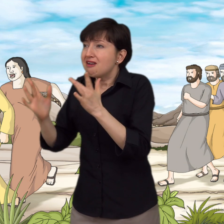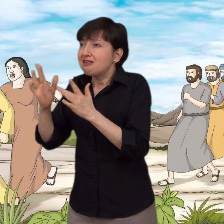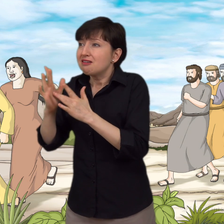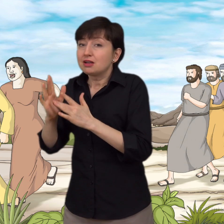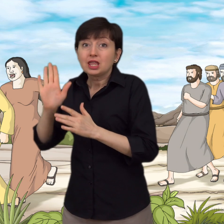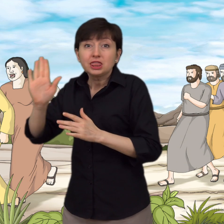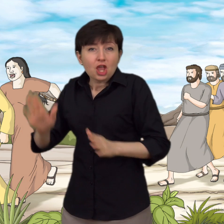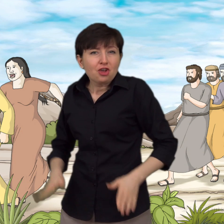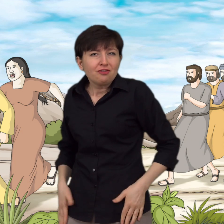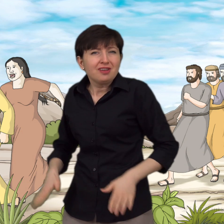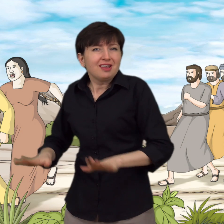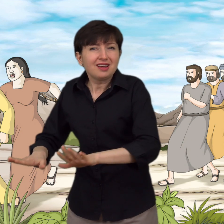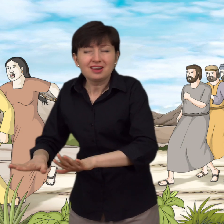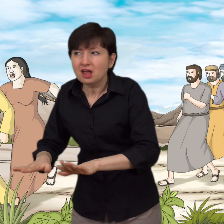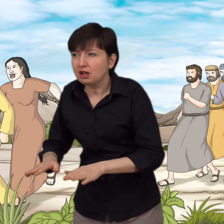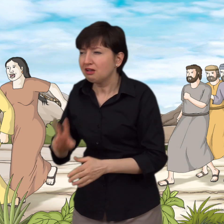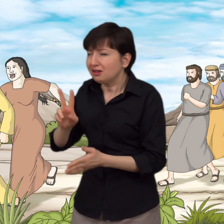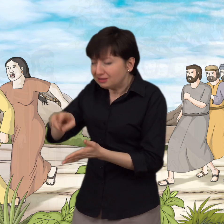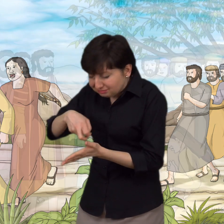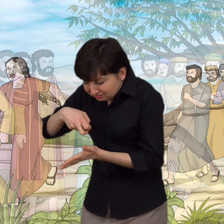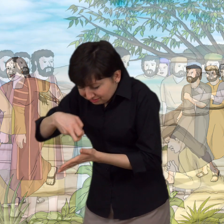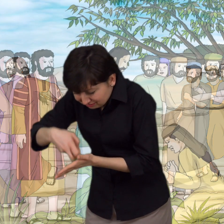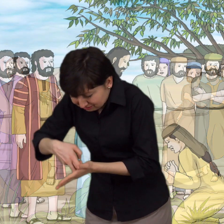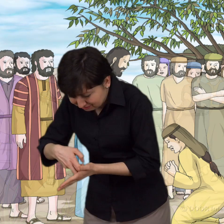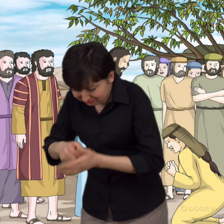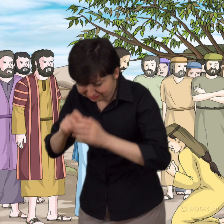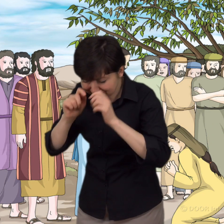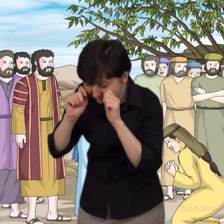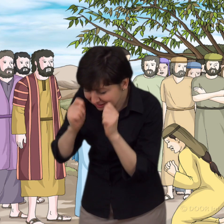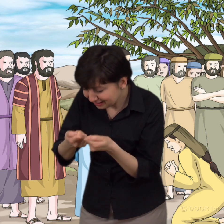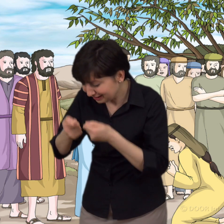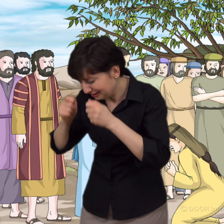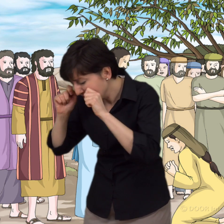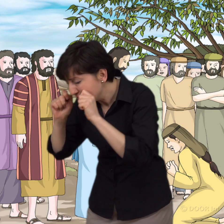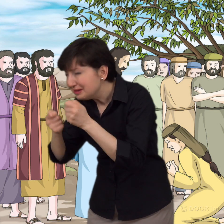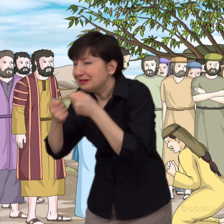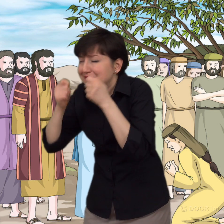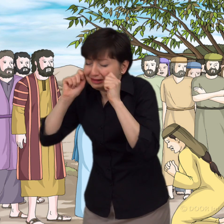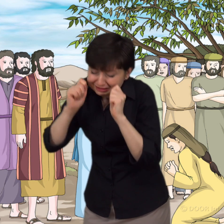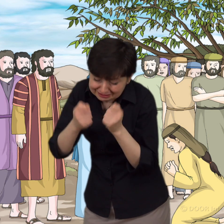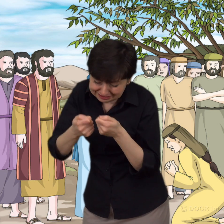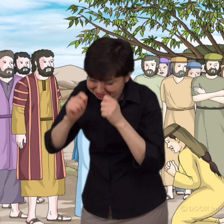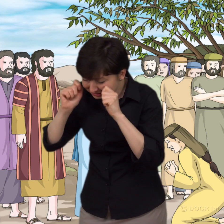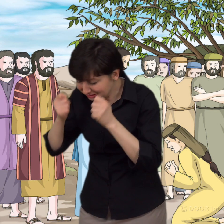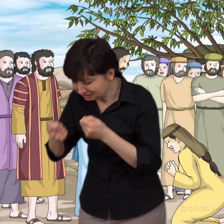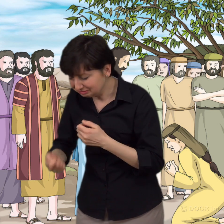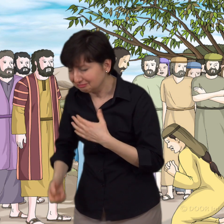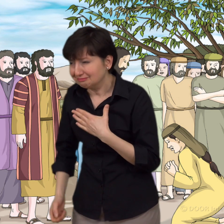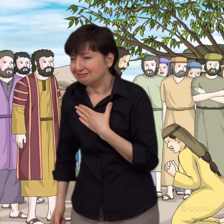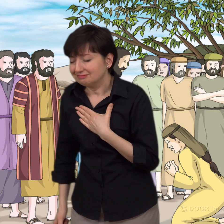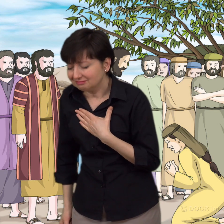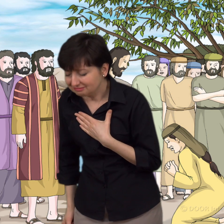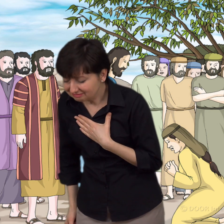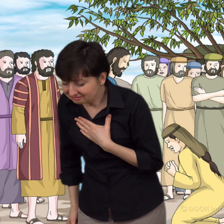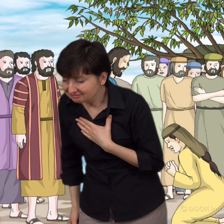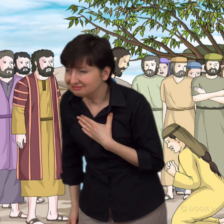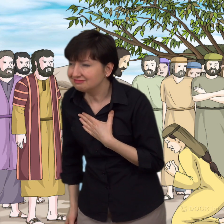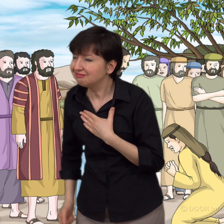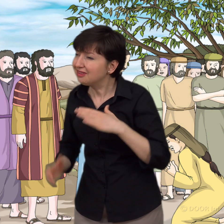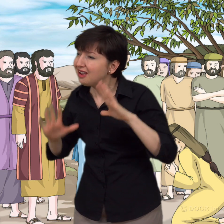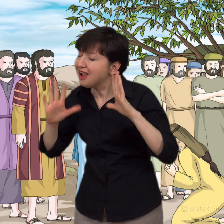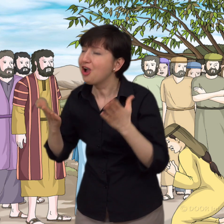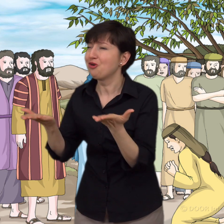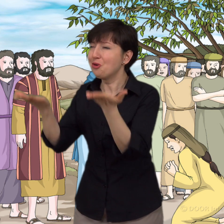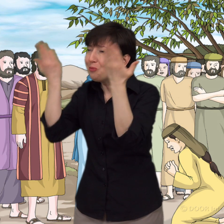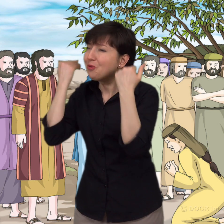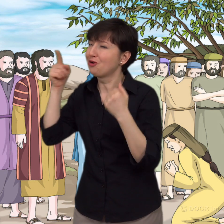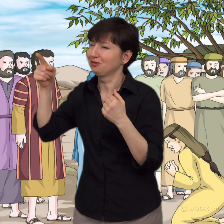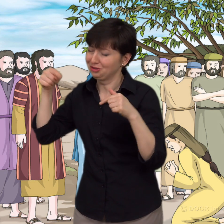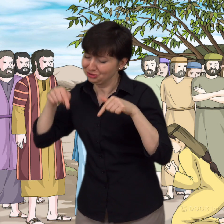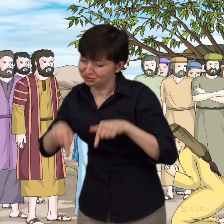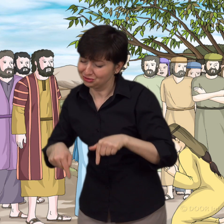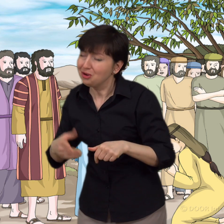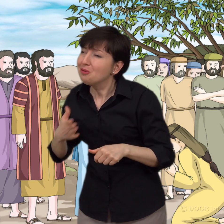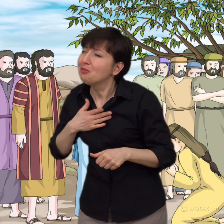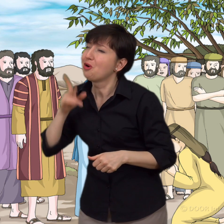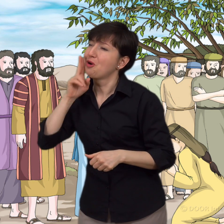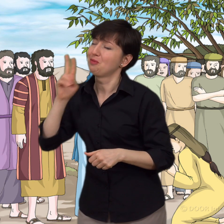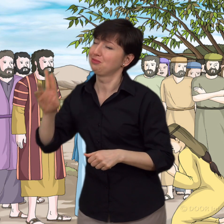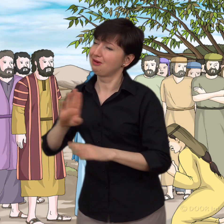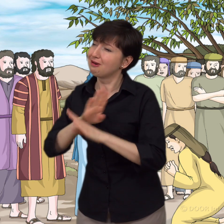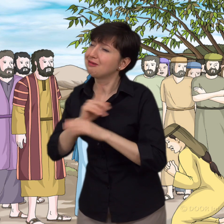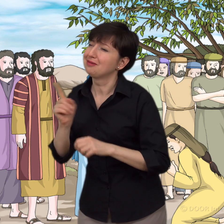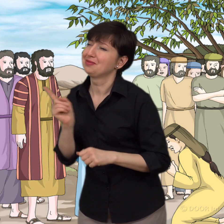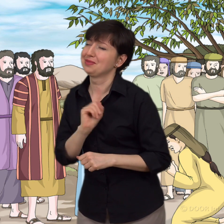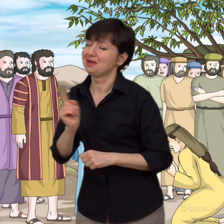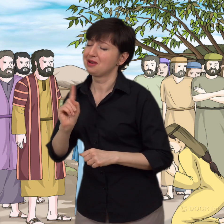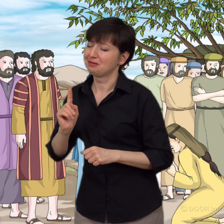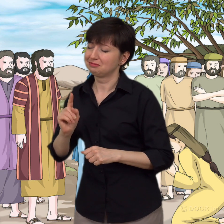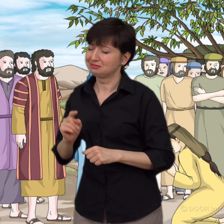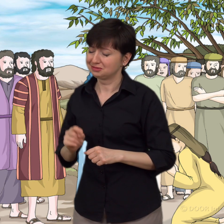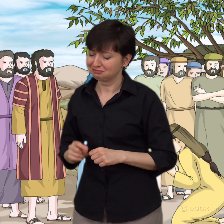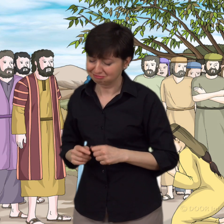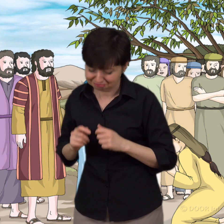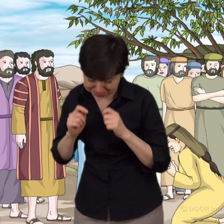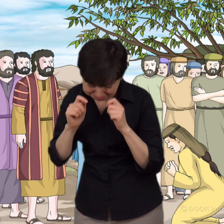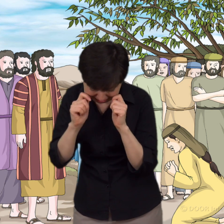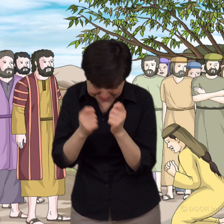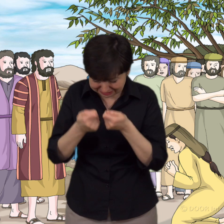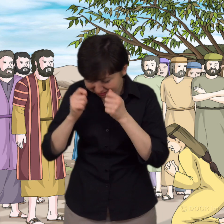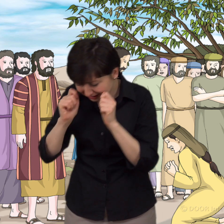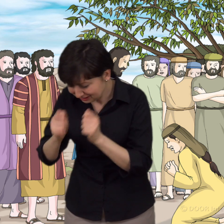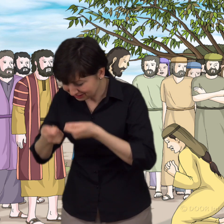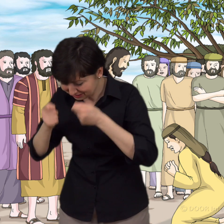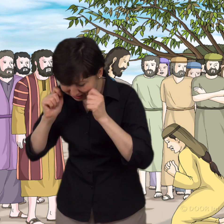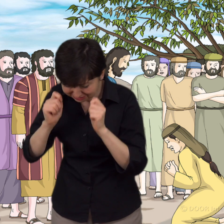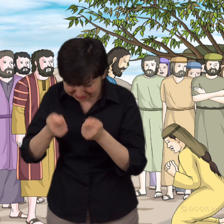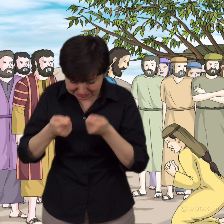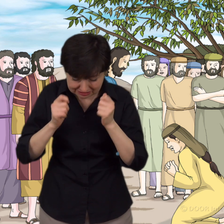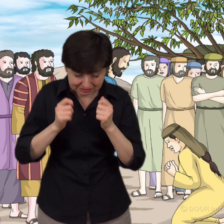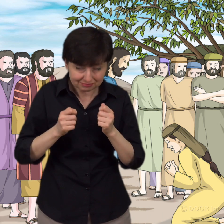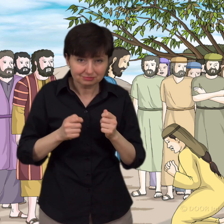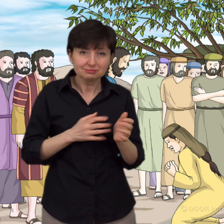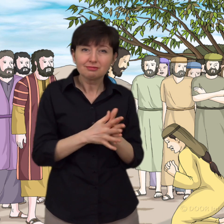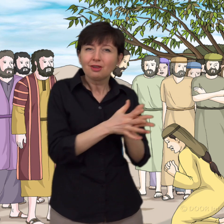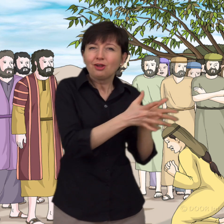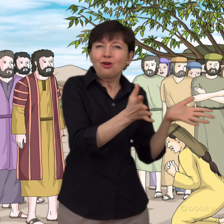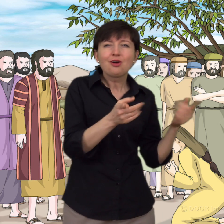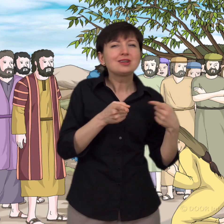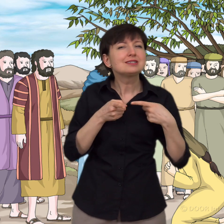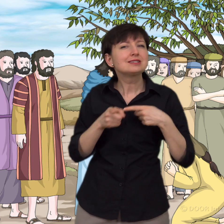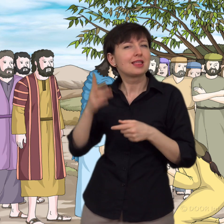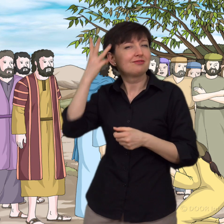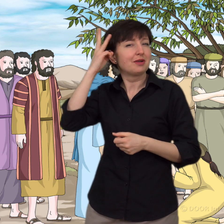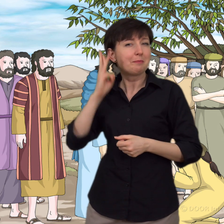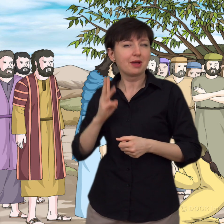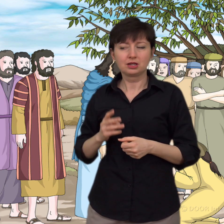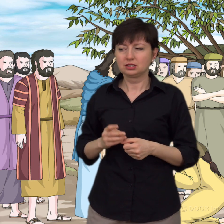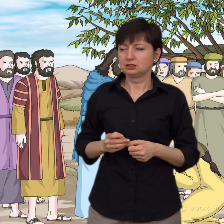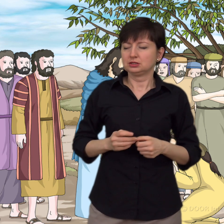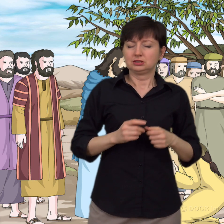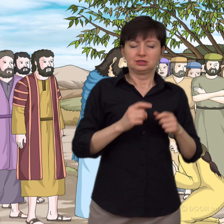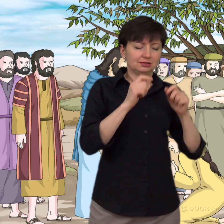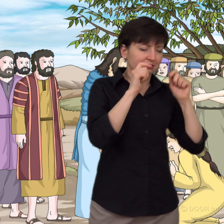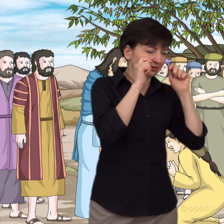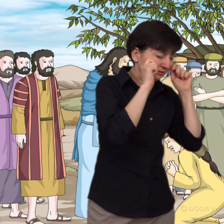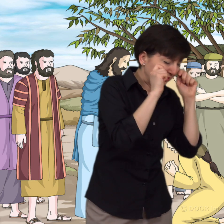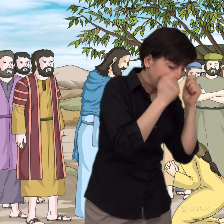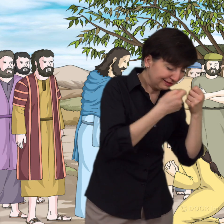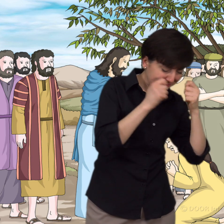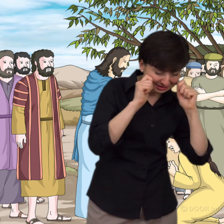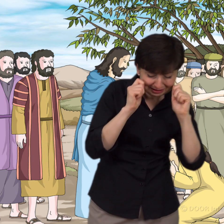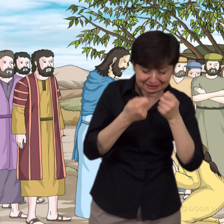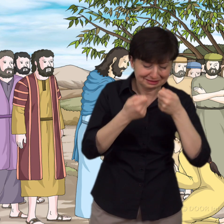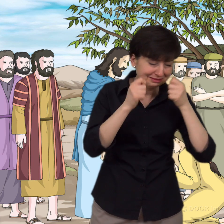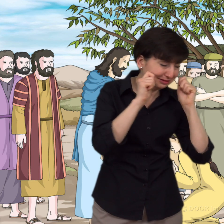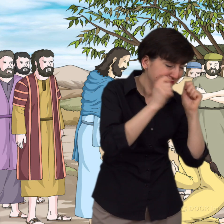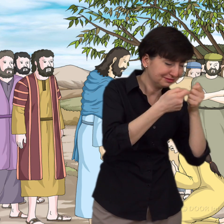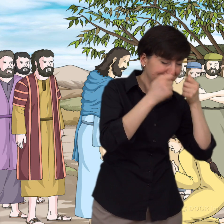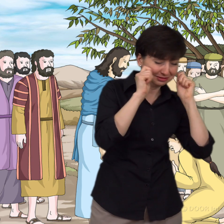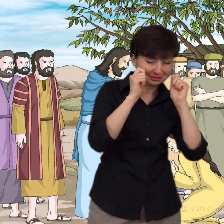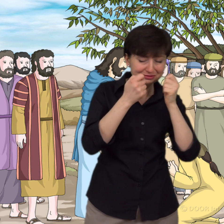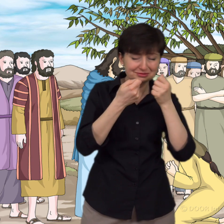When Mary came to Jesus and saw Him, she fell at His feet and said, “Lord, if You had been here, my brother would not have died.”